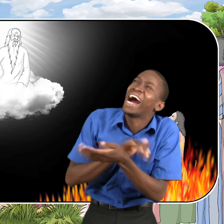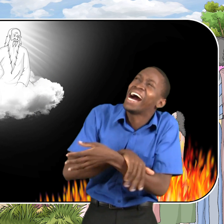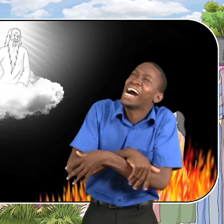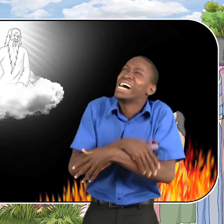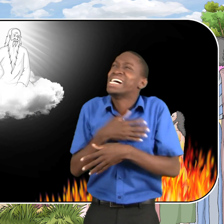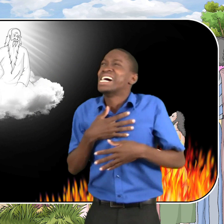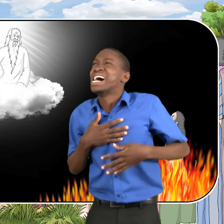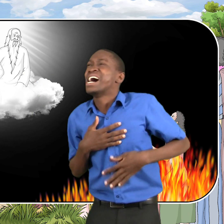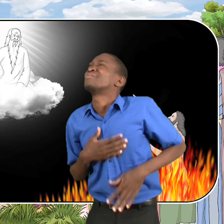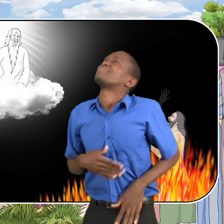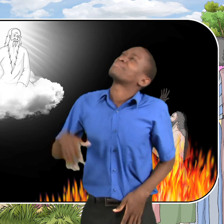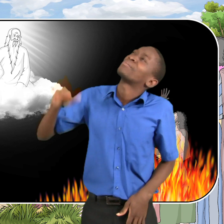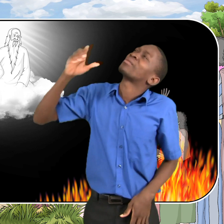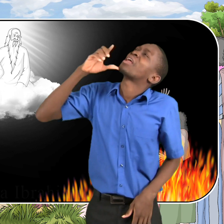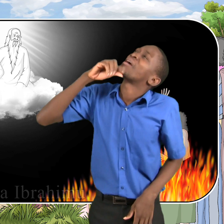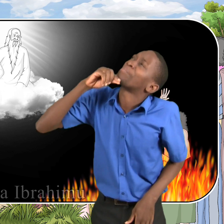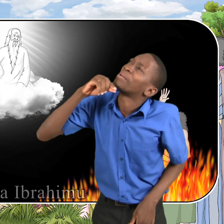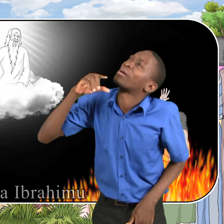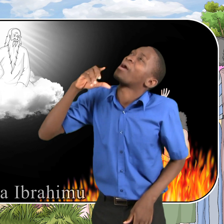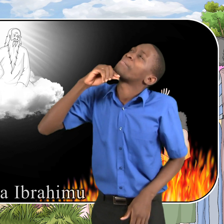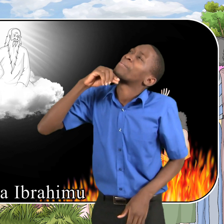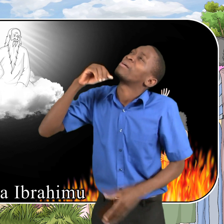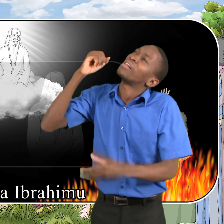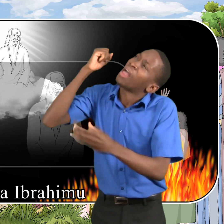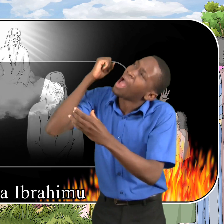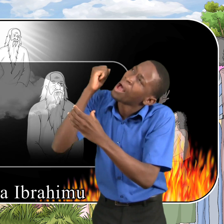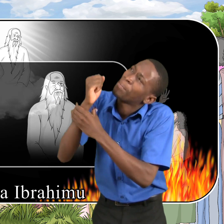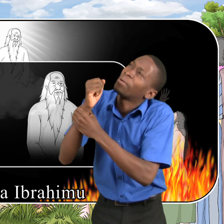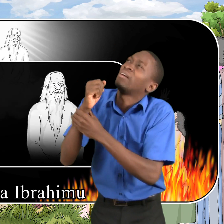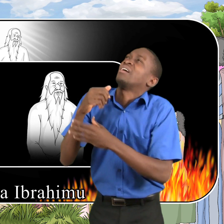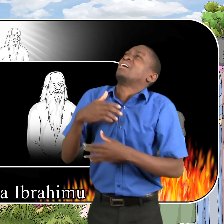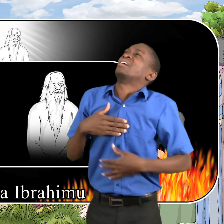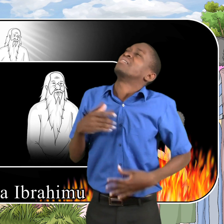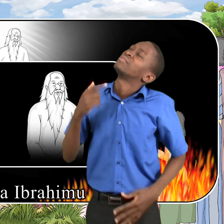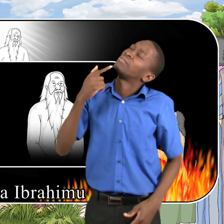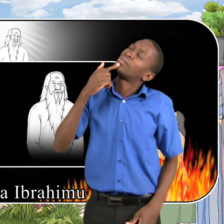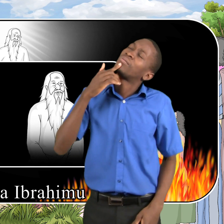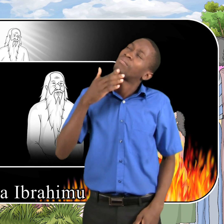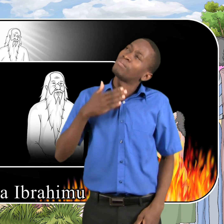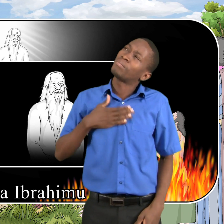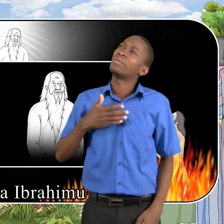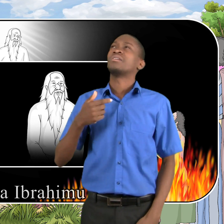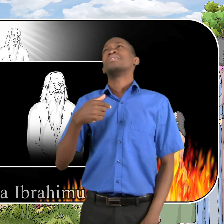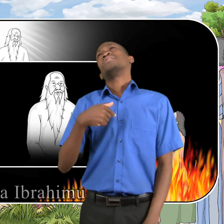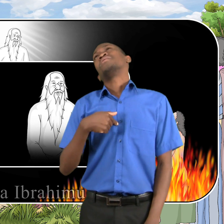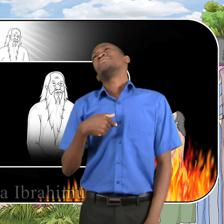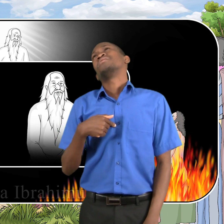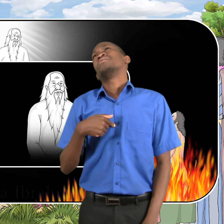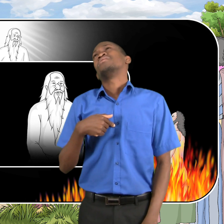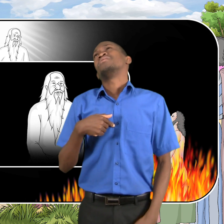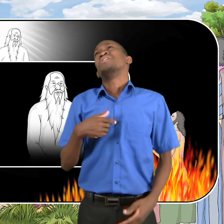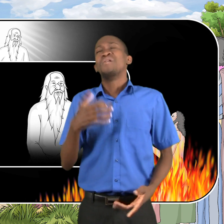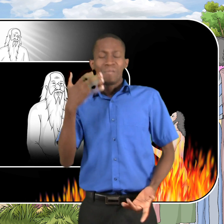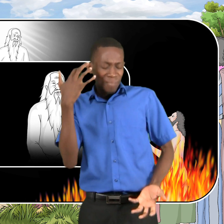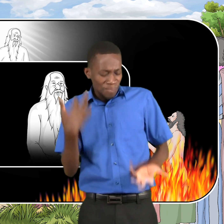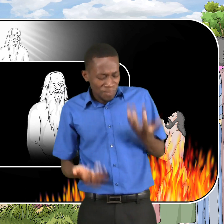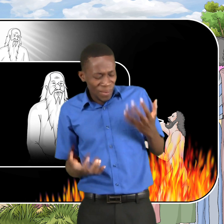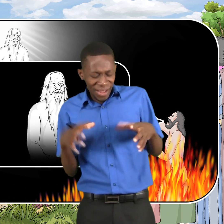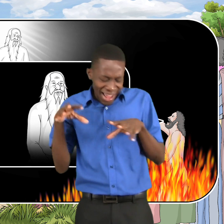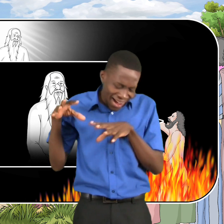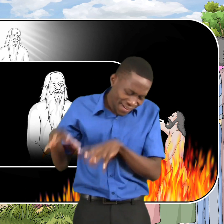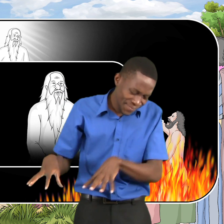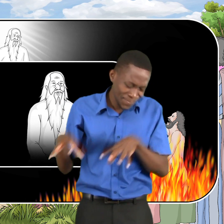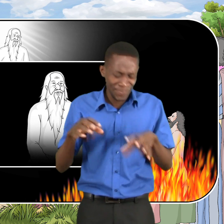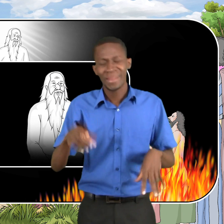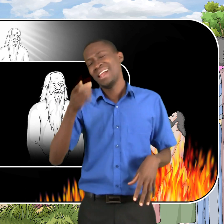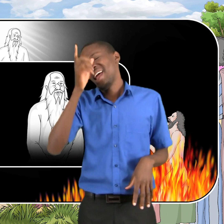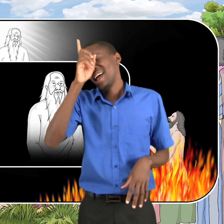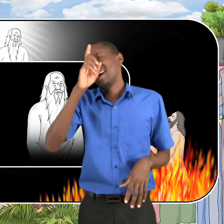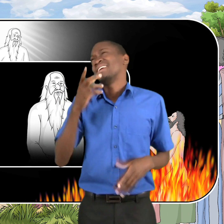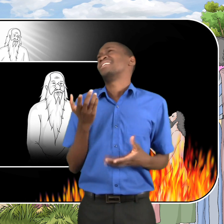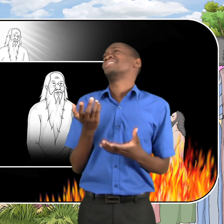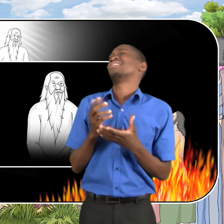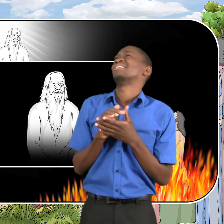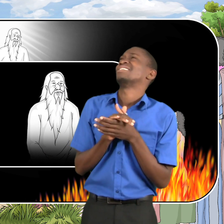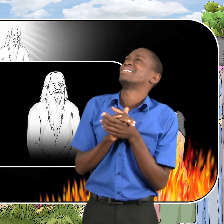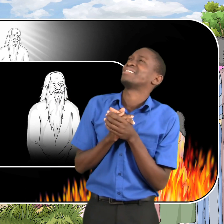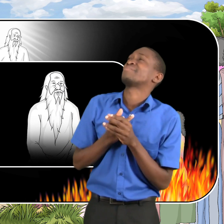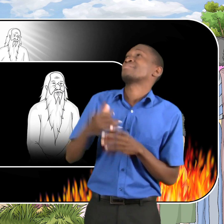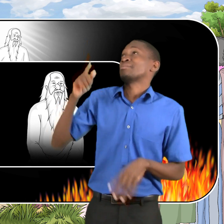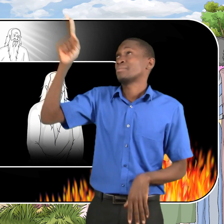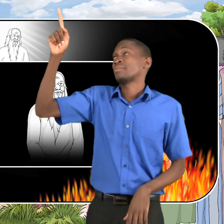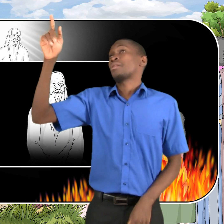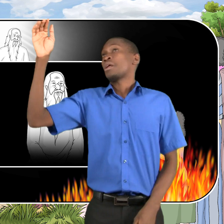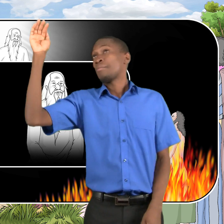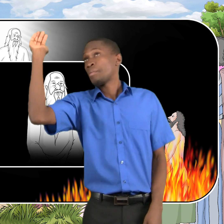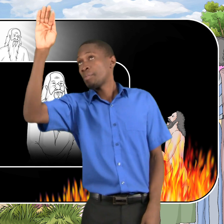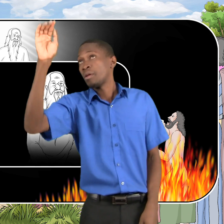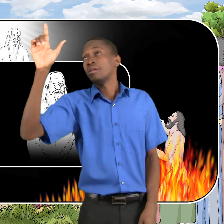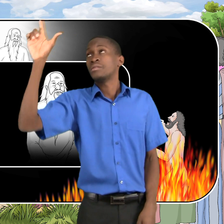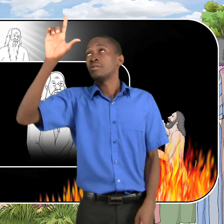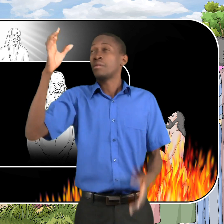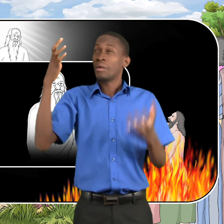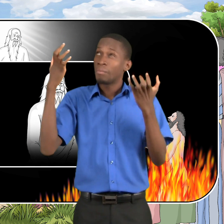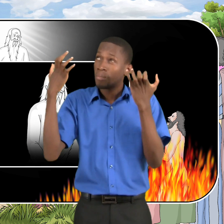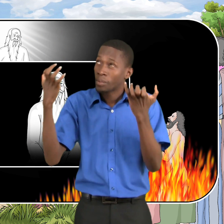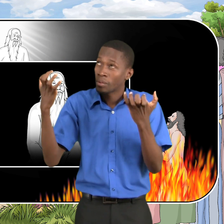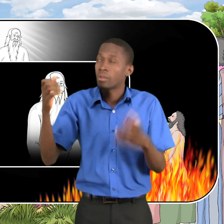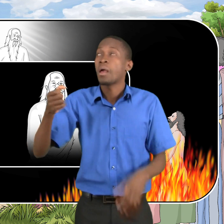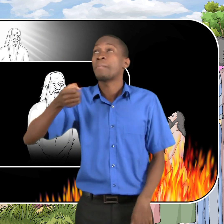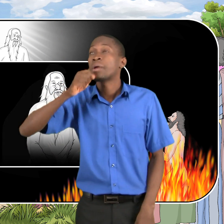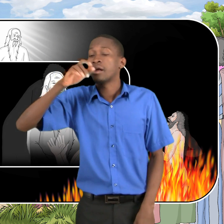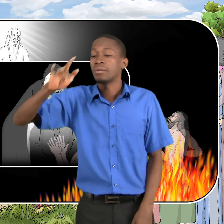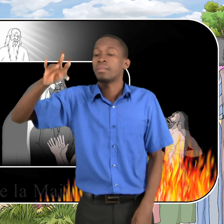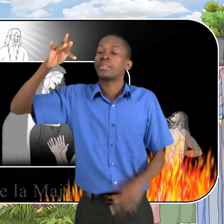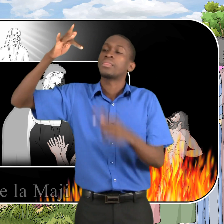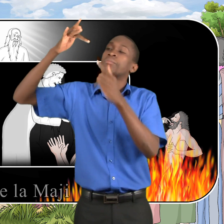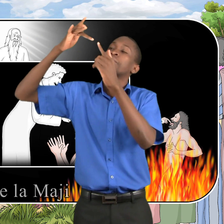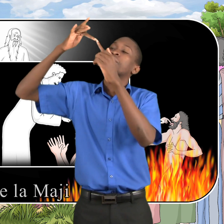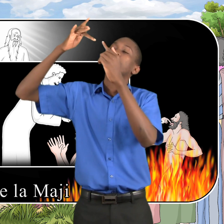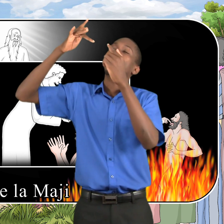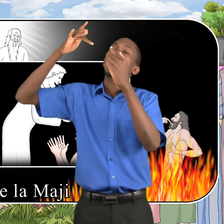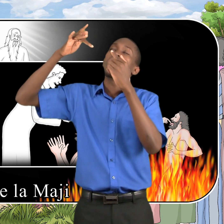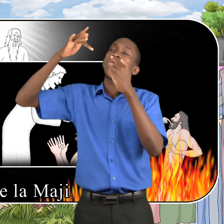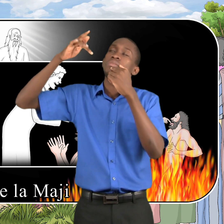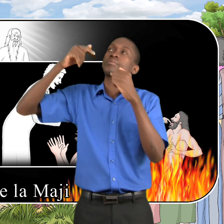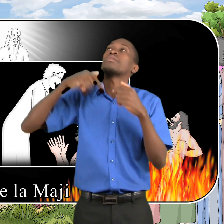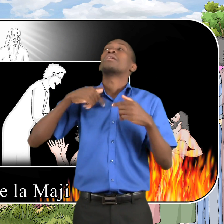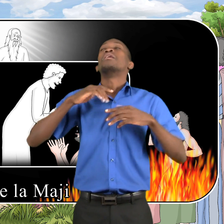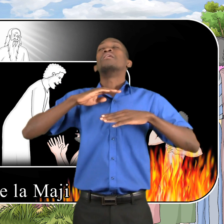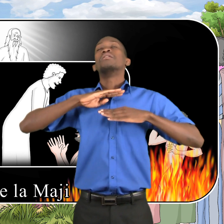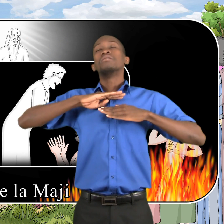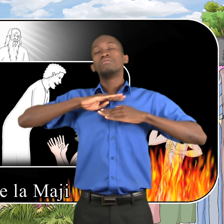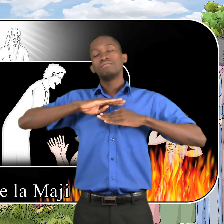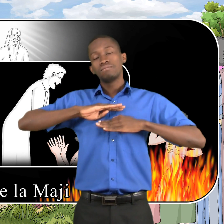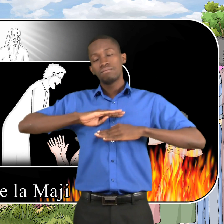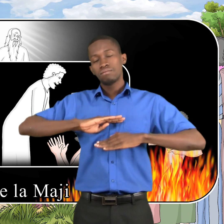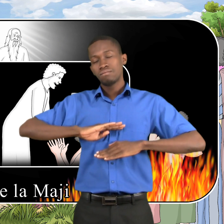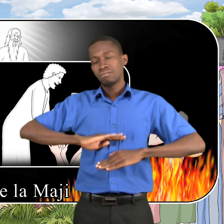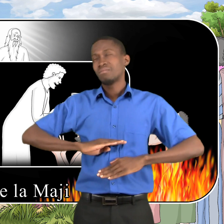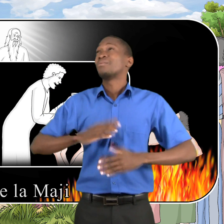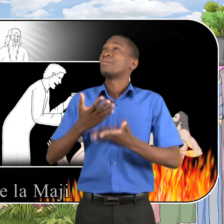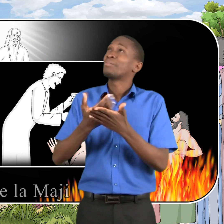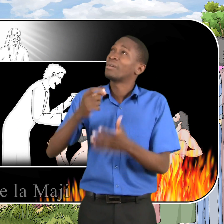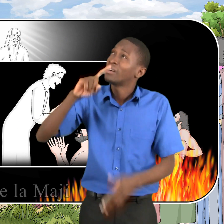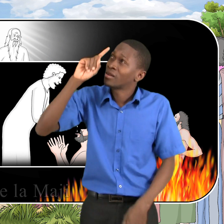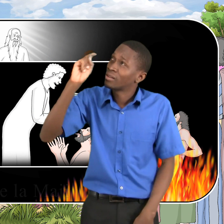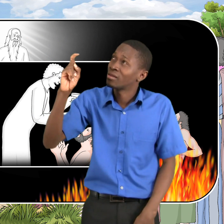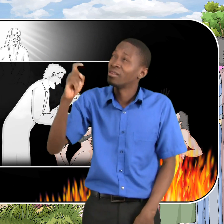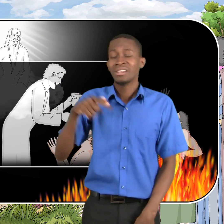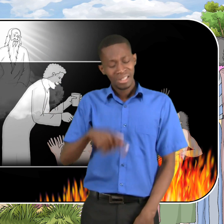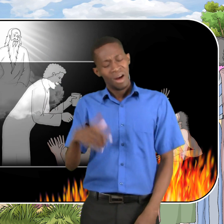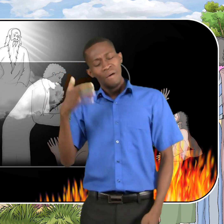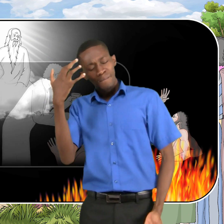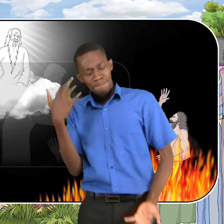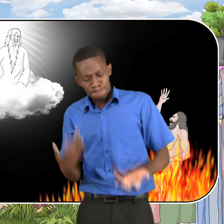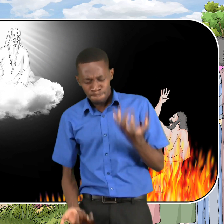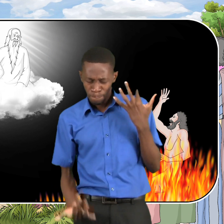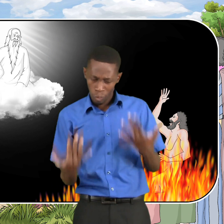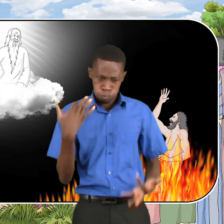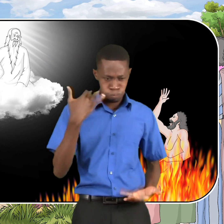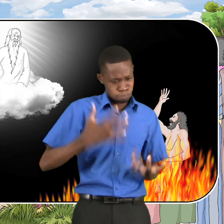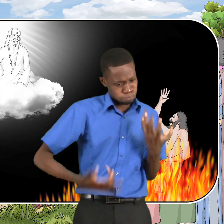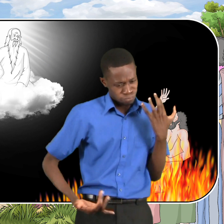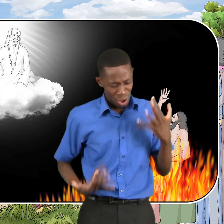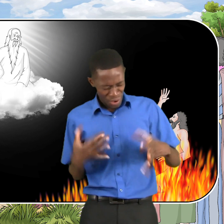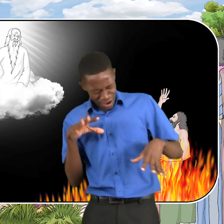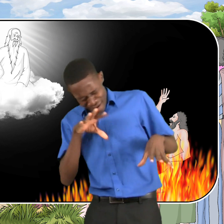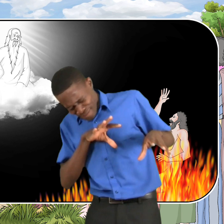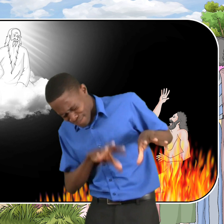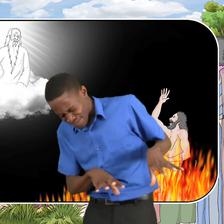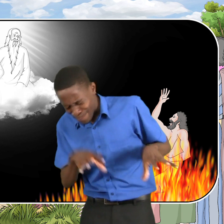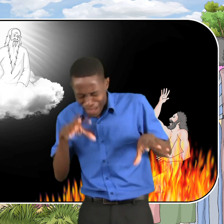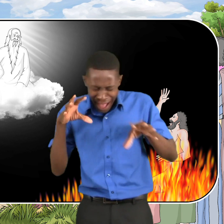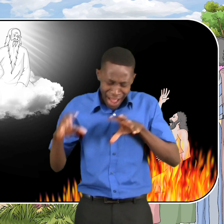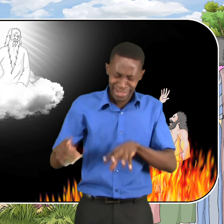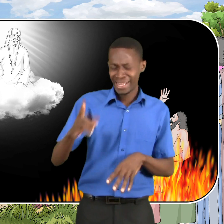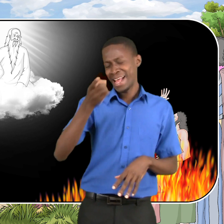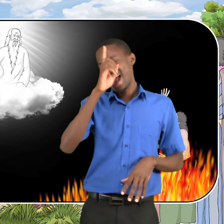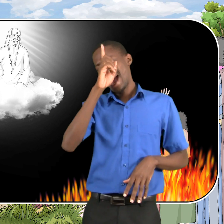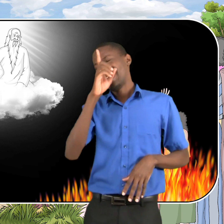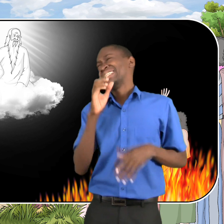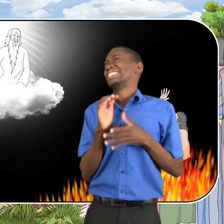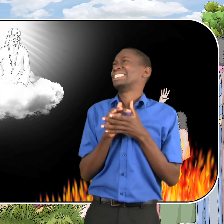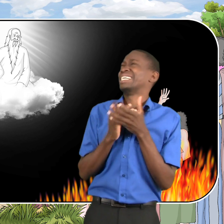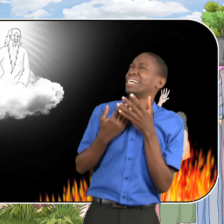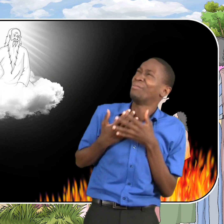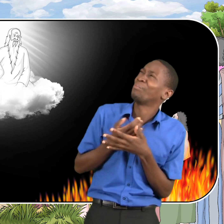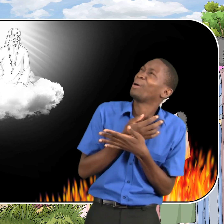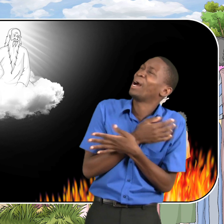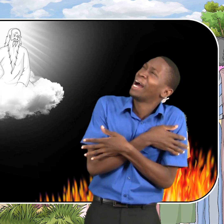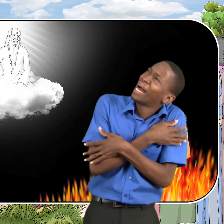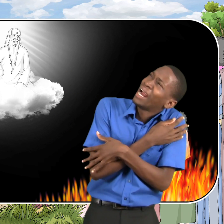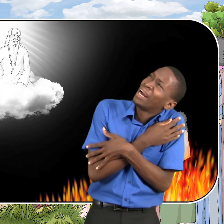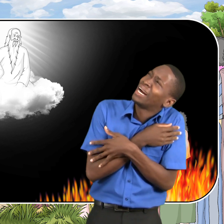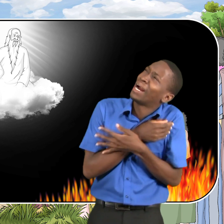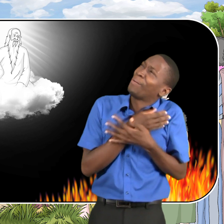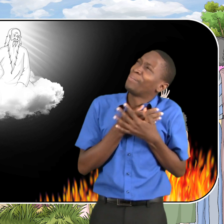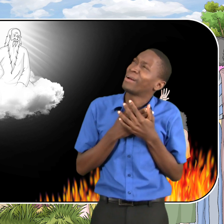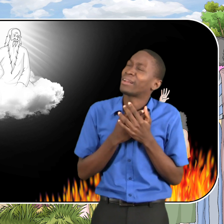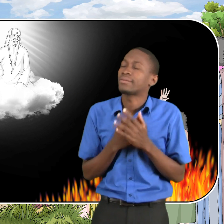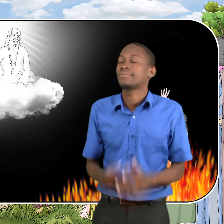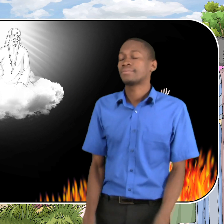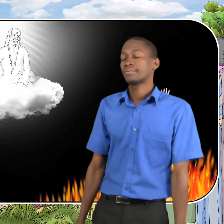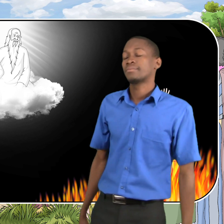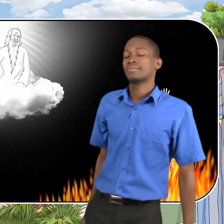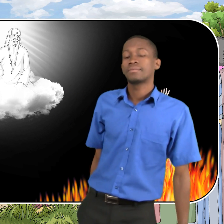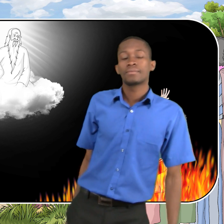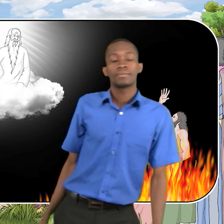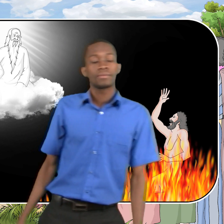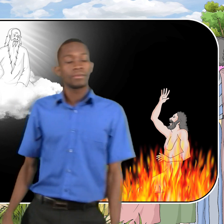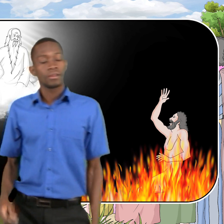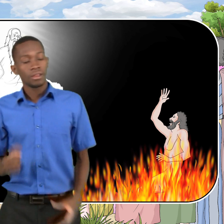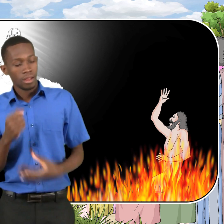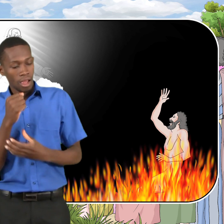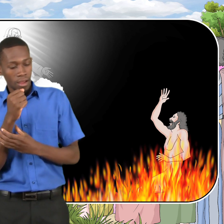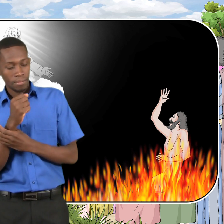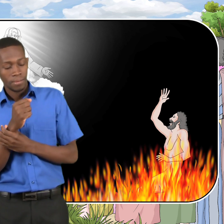So he cried out, ‘Father Abraham, have mercy on me and send Lazarus to dip the tip of his finger in water and cool my tongue.